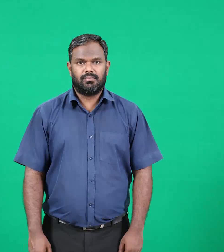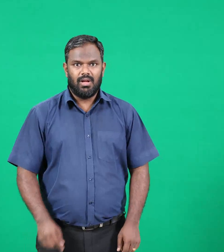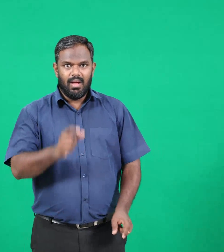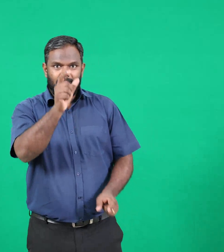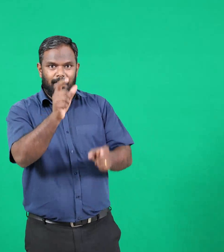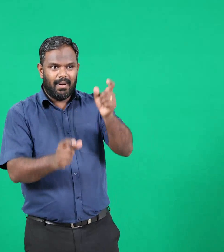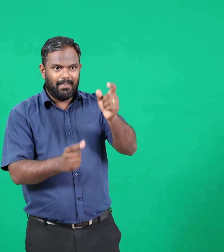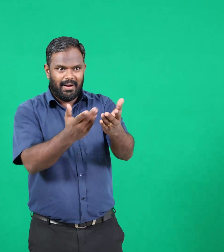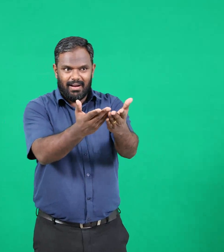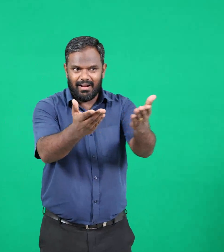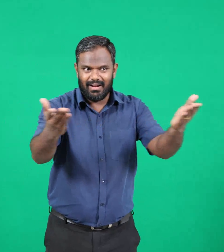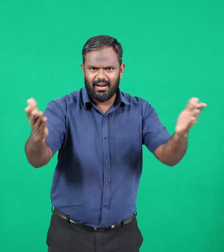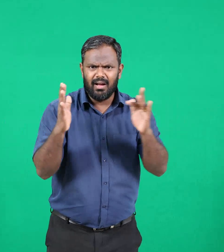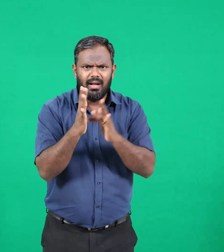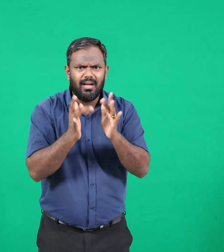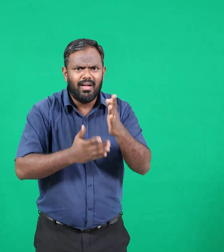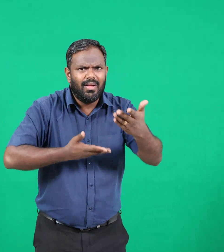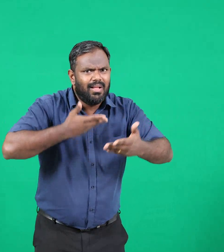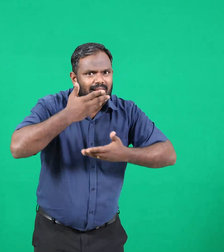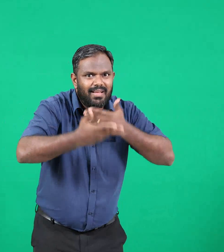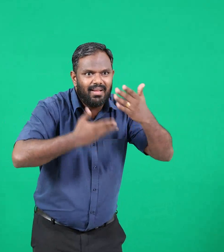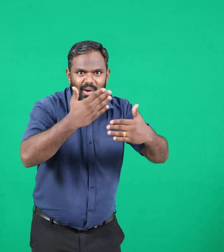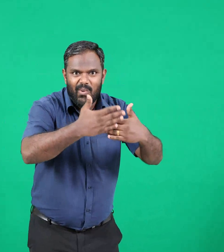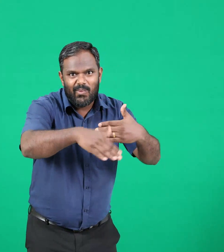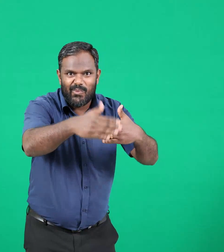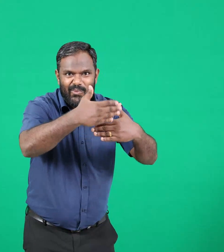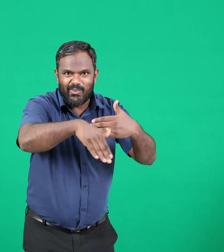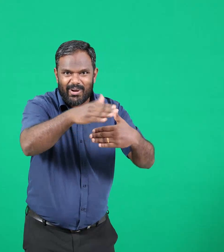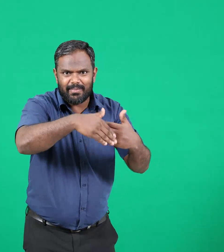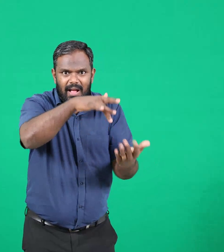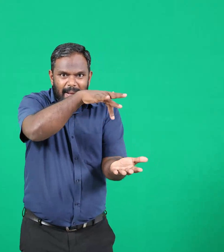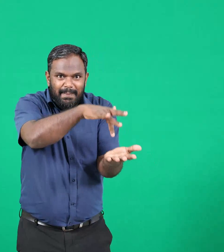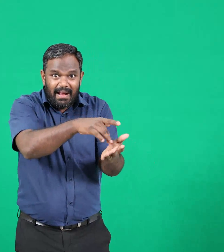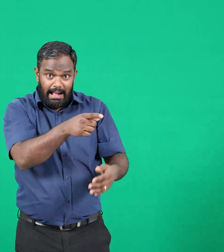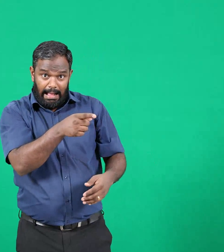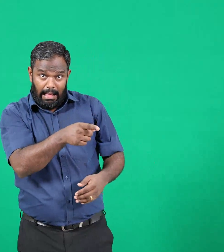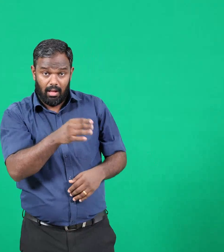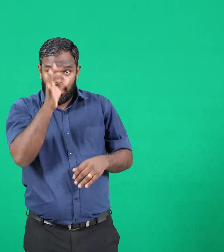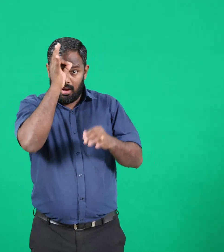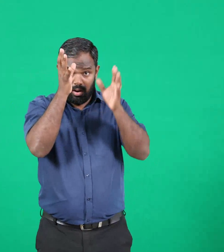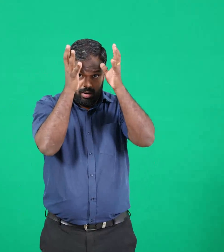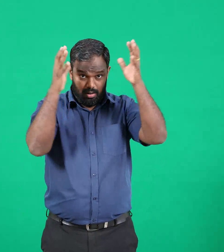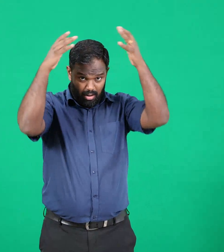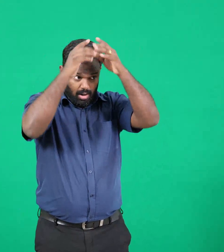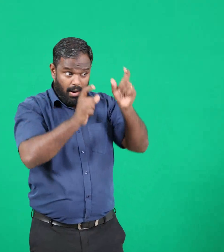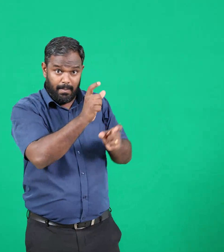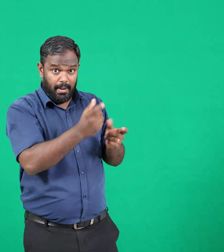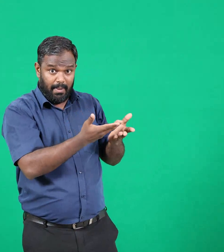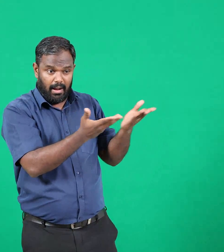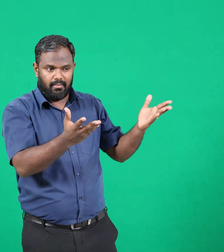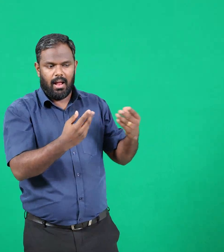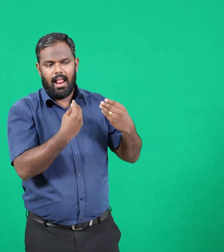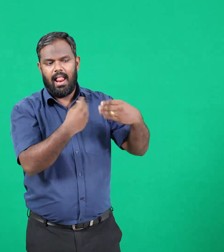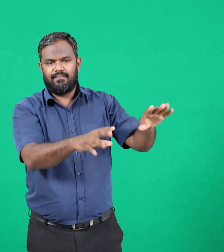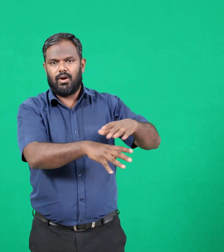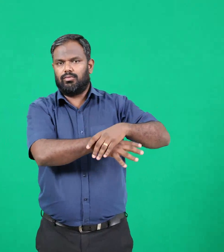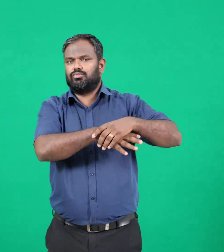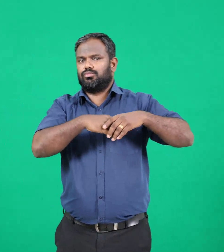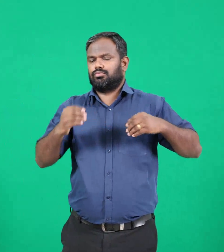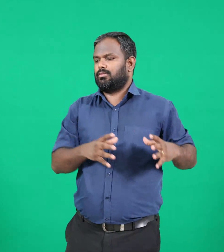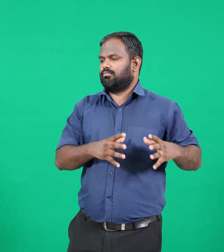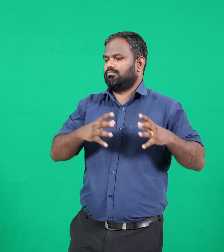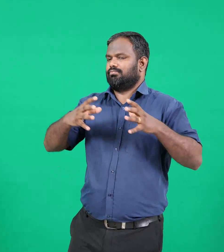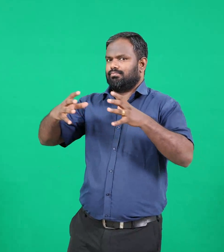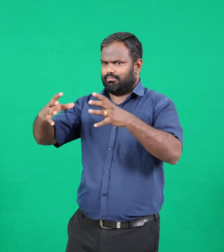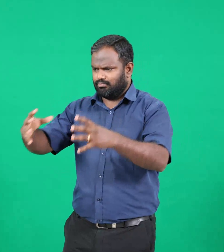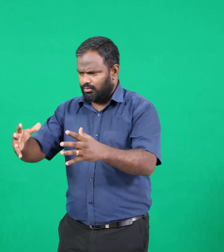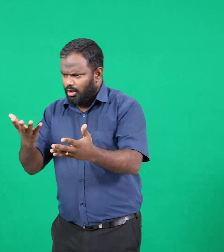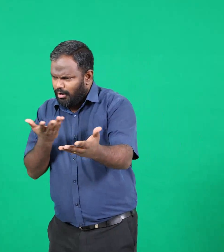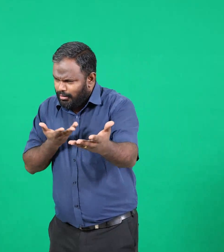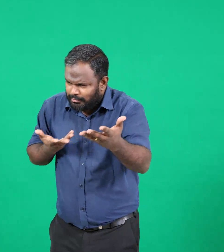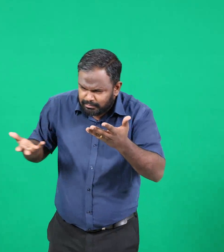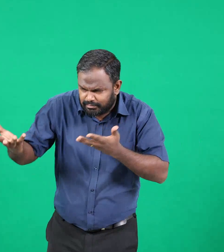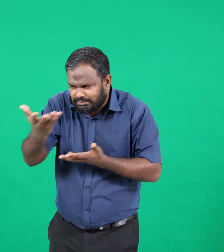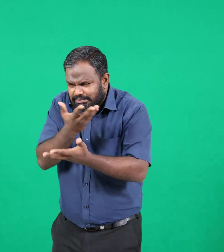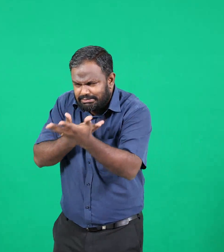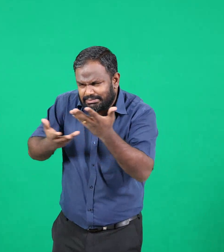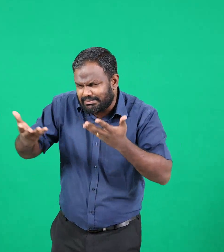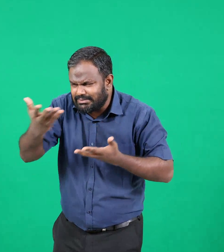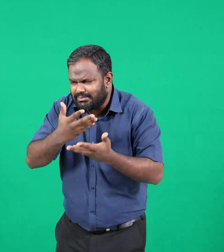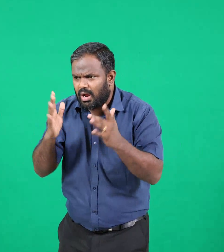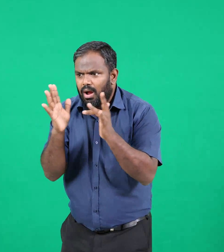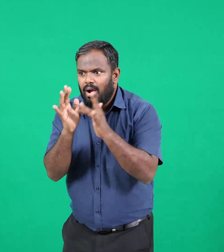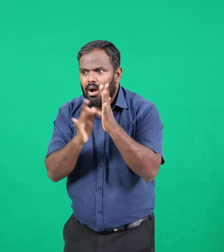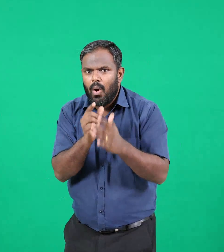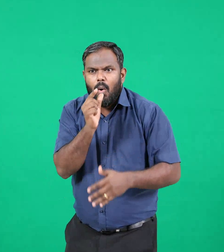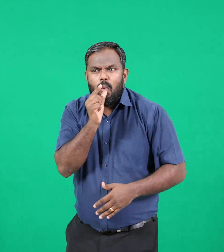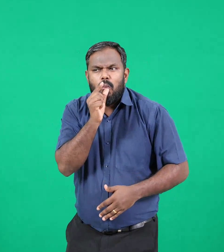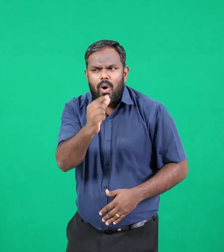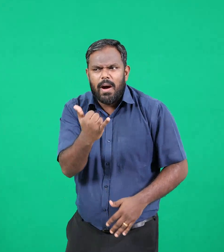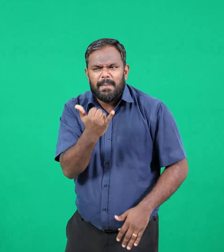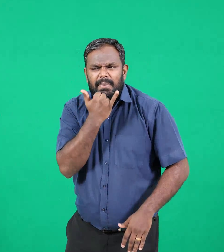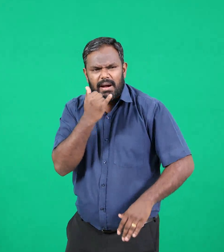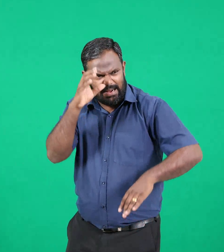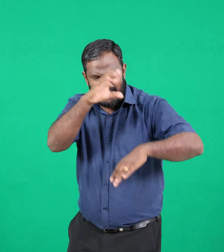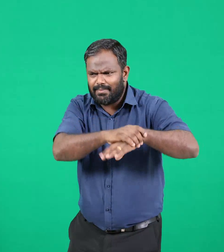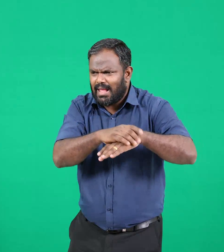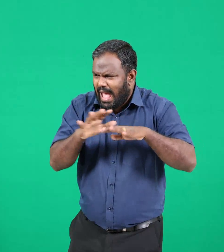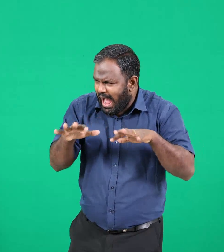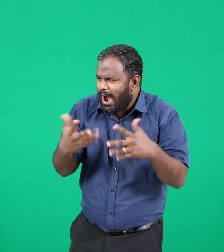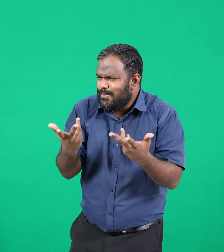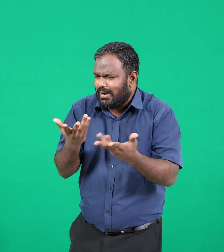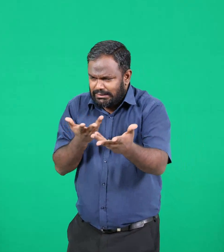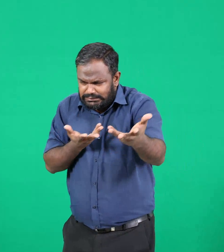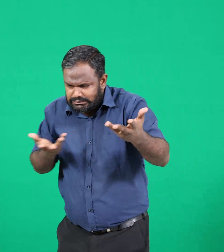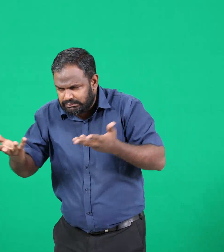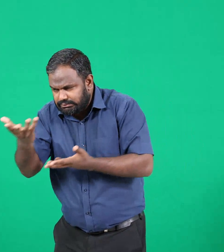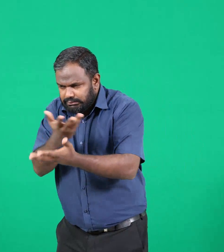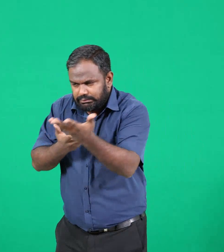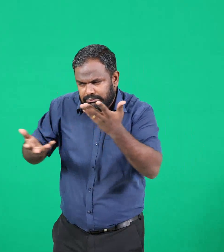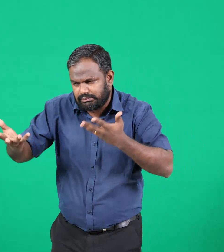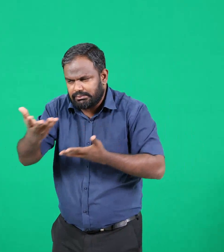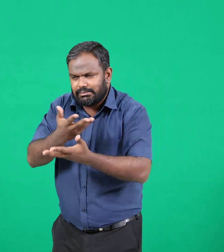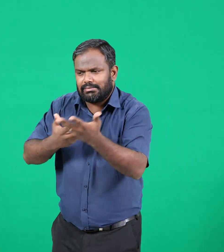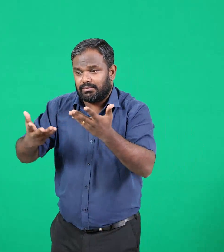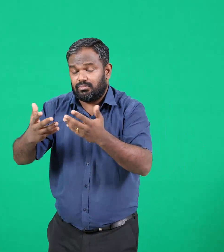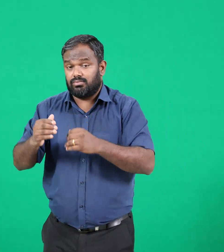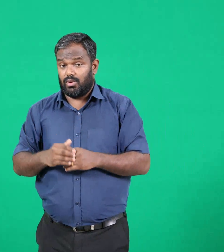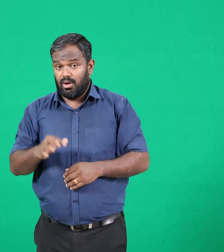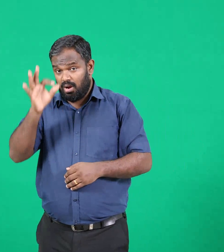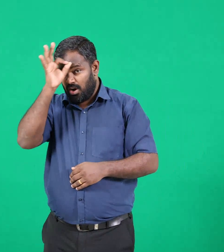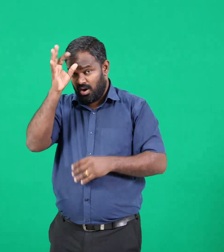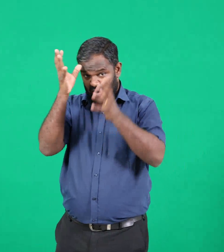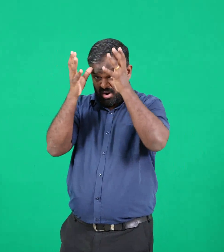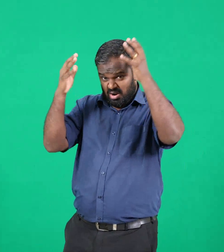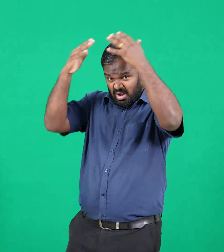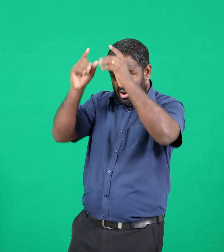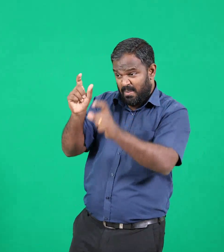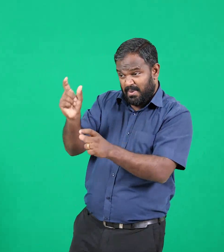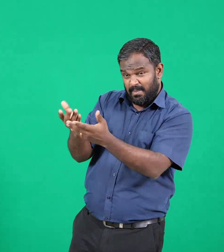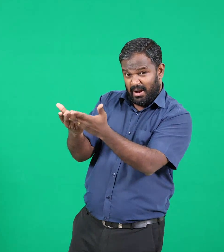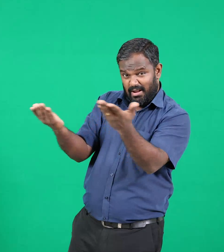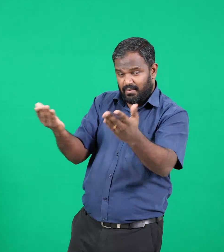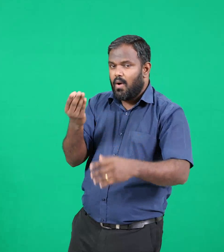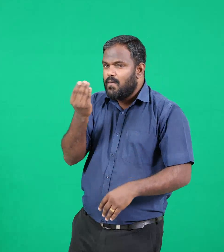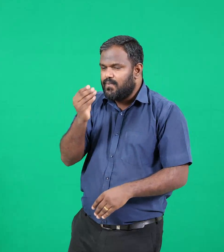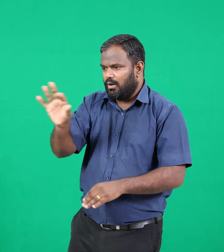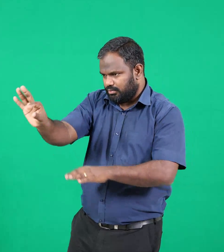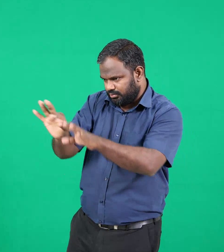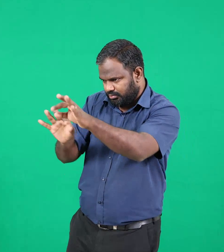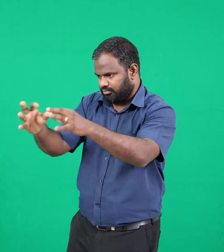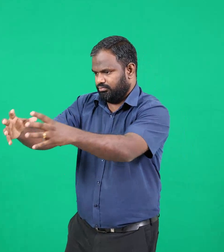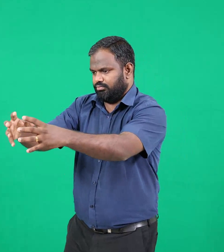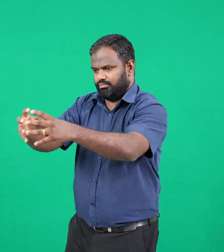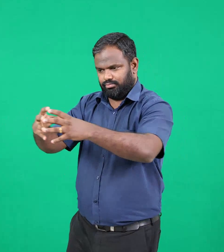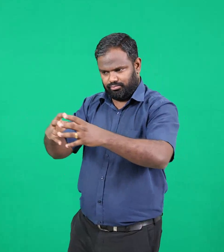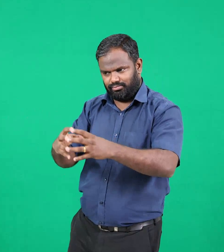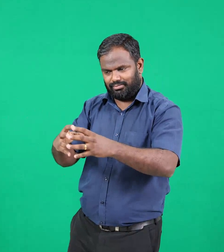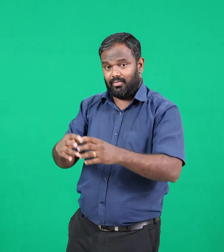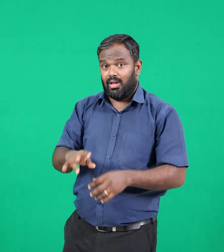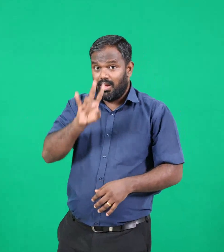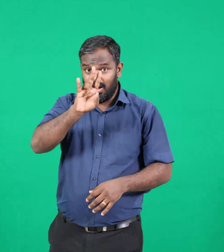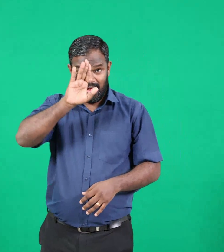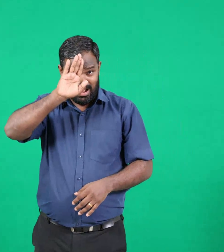Then the Pharisees went out and conspired to trap Jesus in His words. They sent their disciples to Him along with the Herodians.